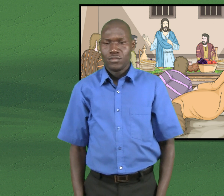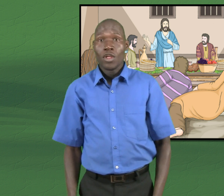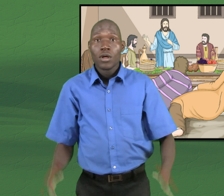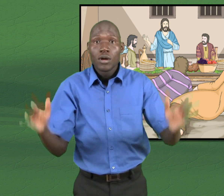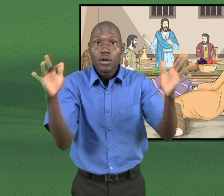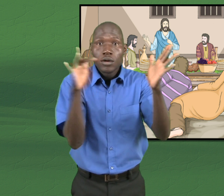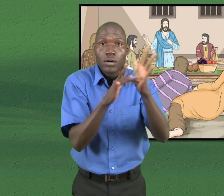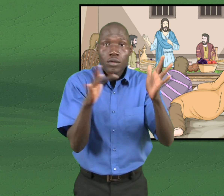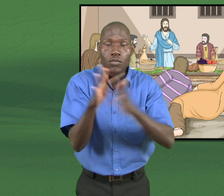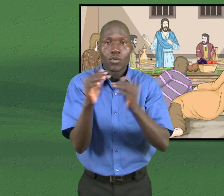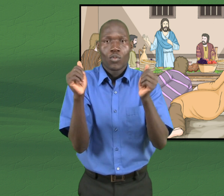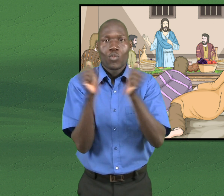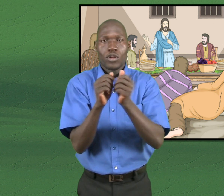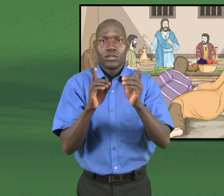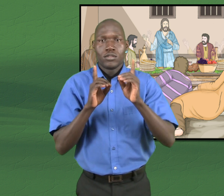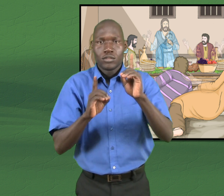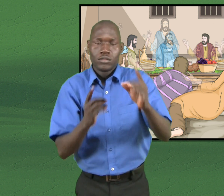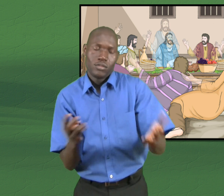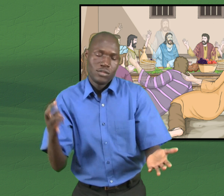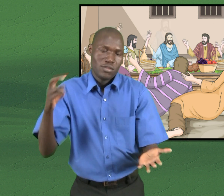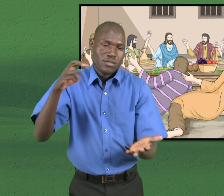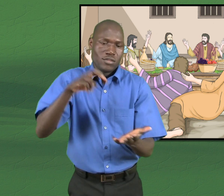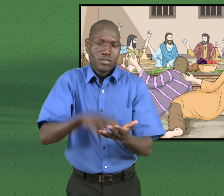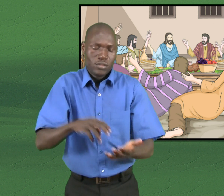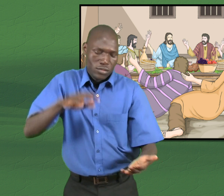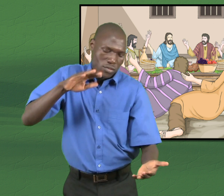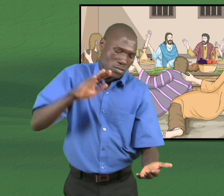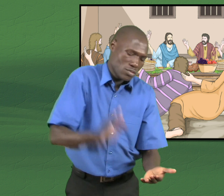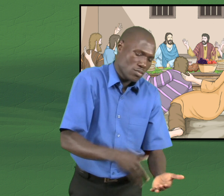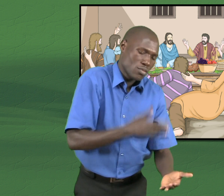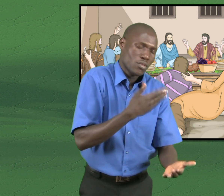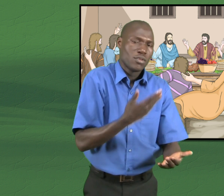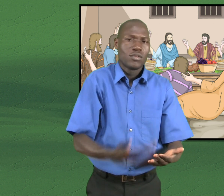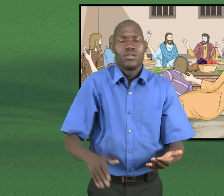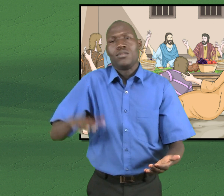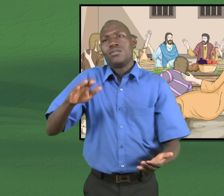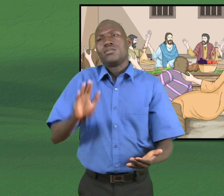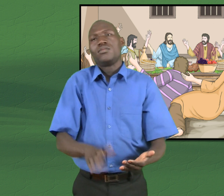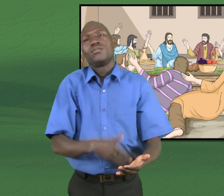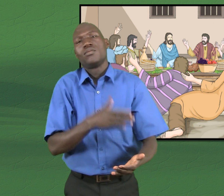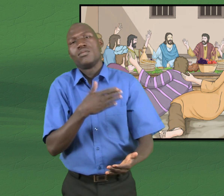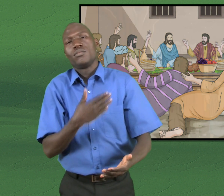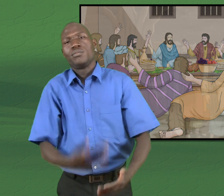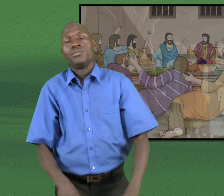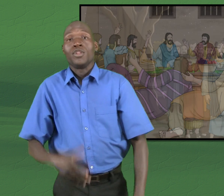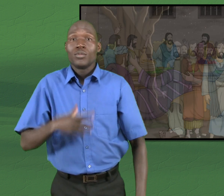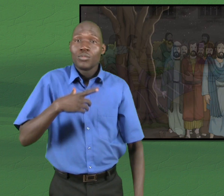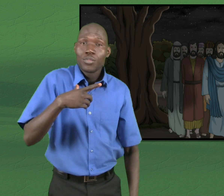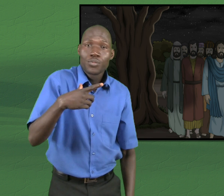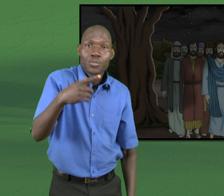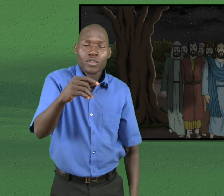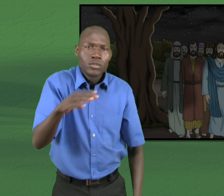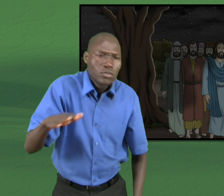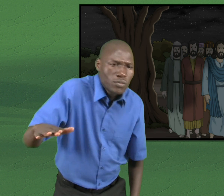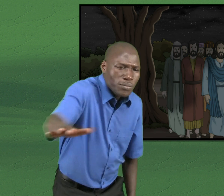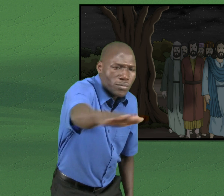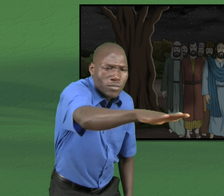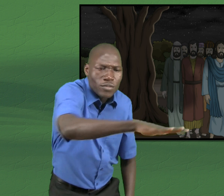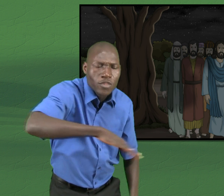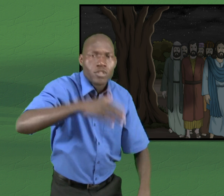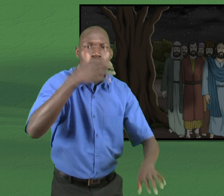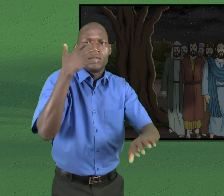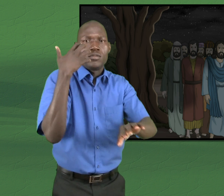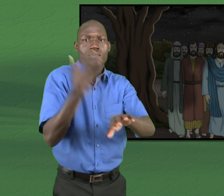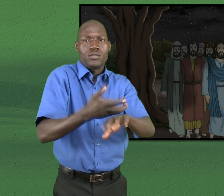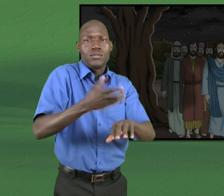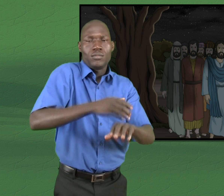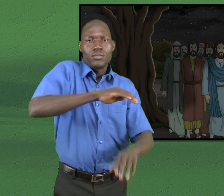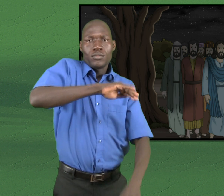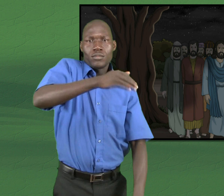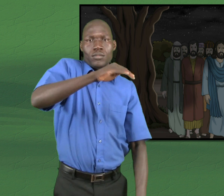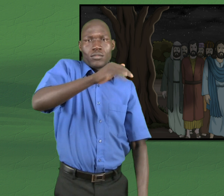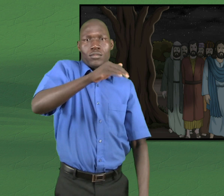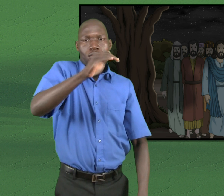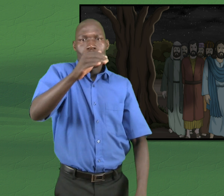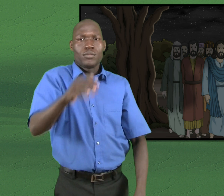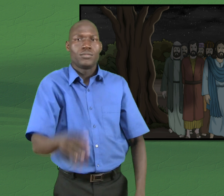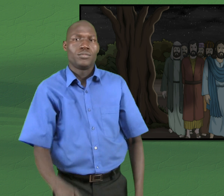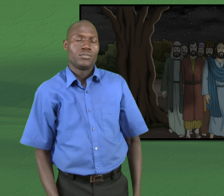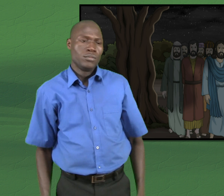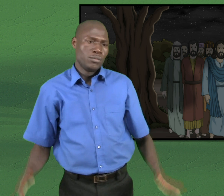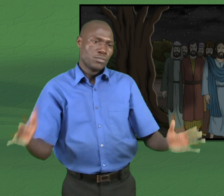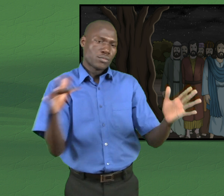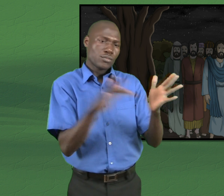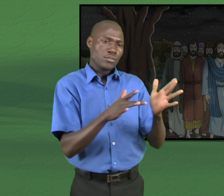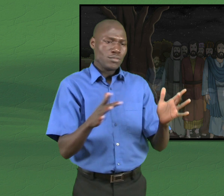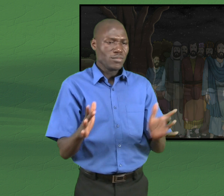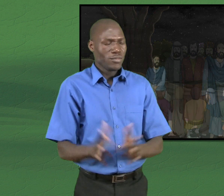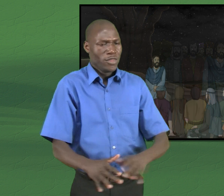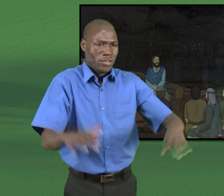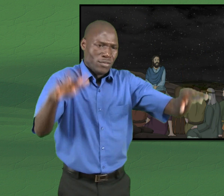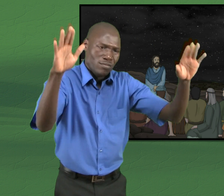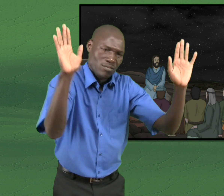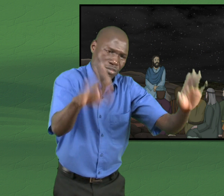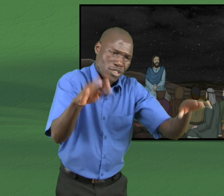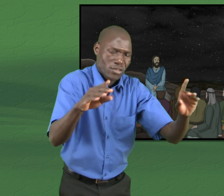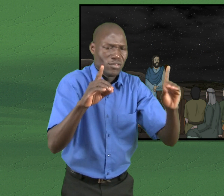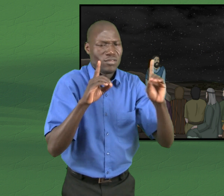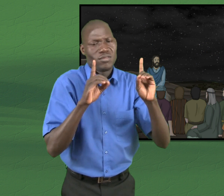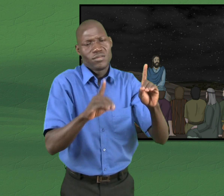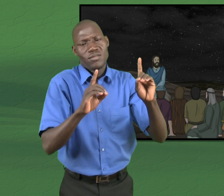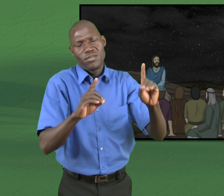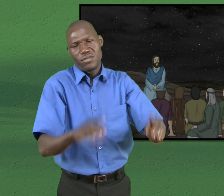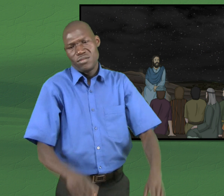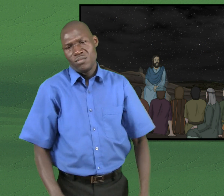And when they had sung a hymn, they went out to the Mount of Olives.